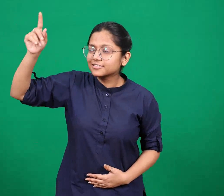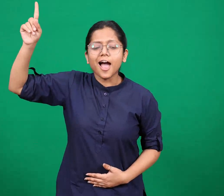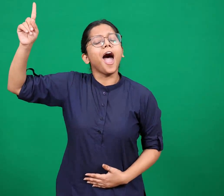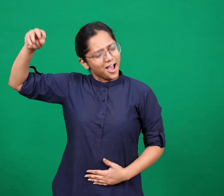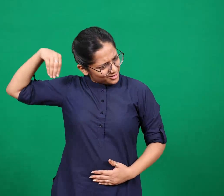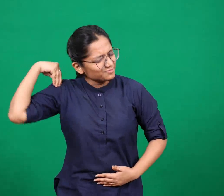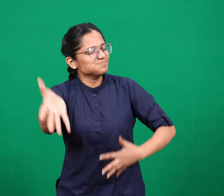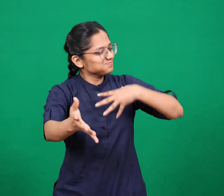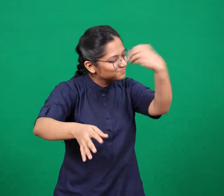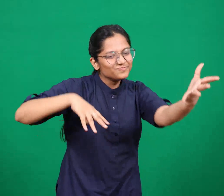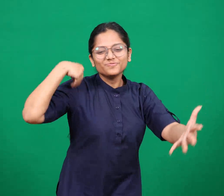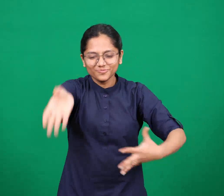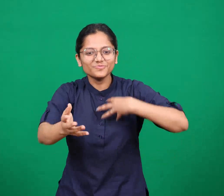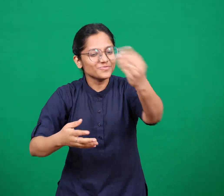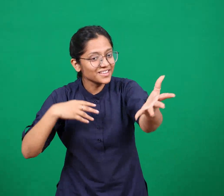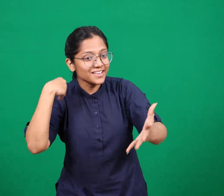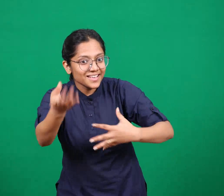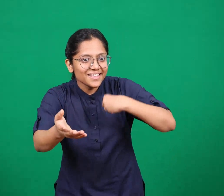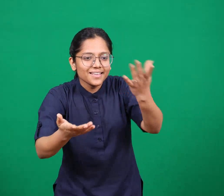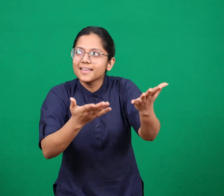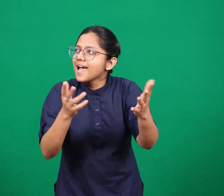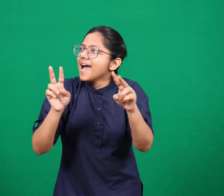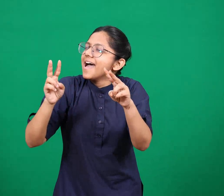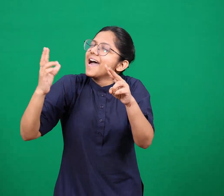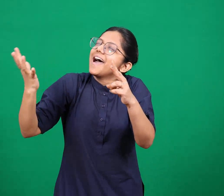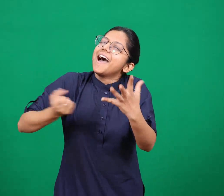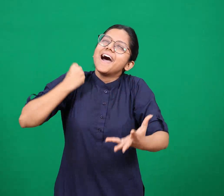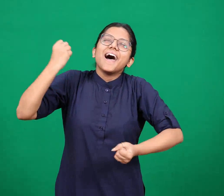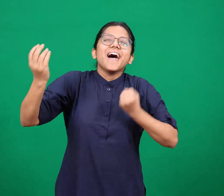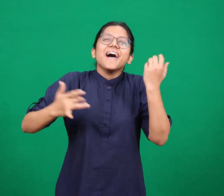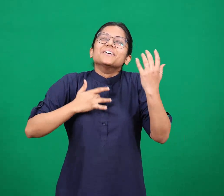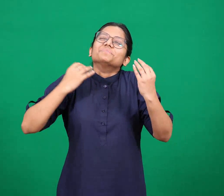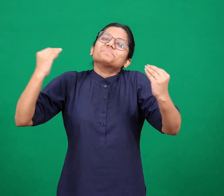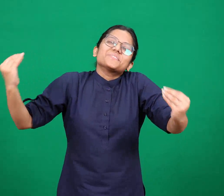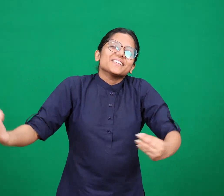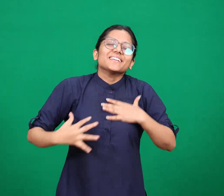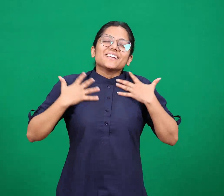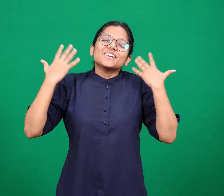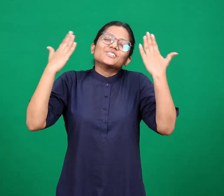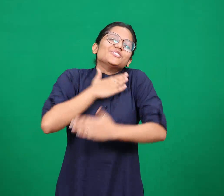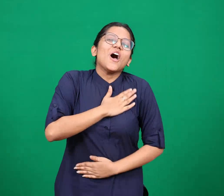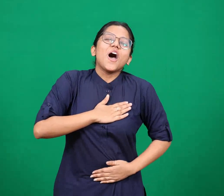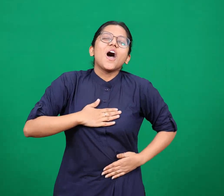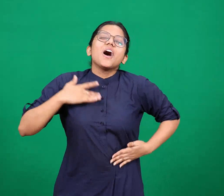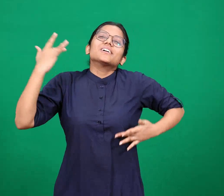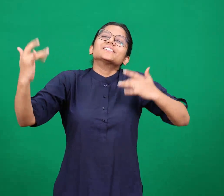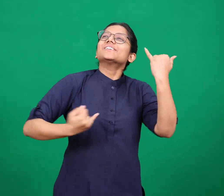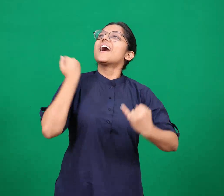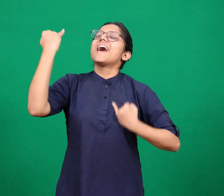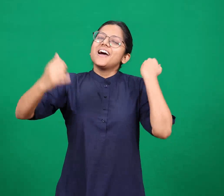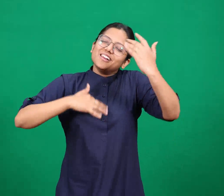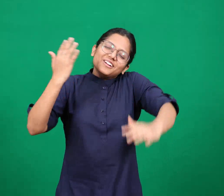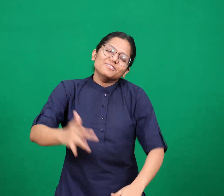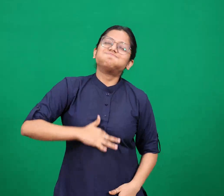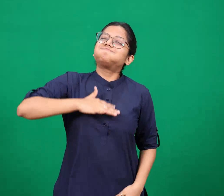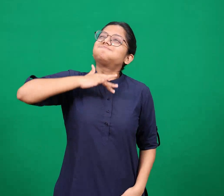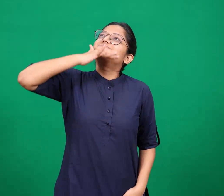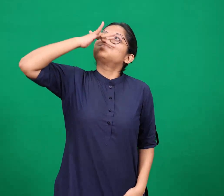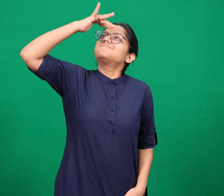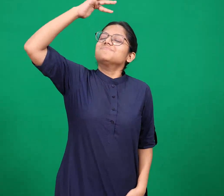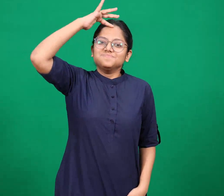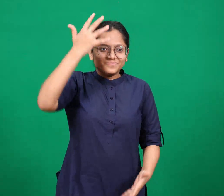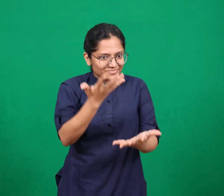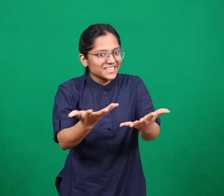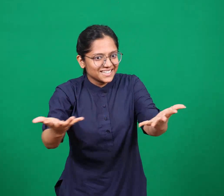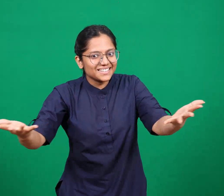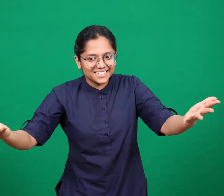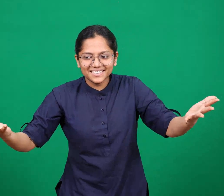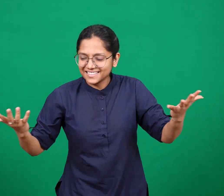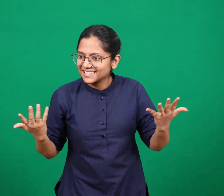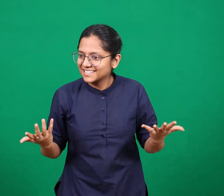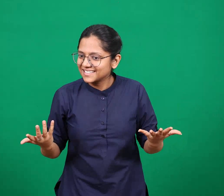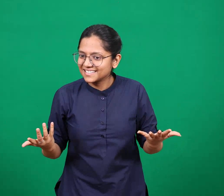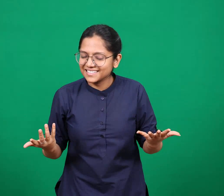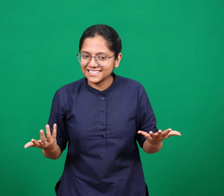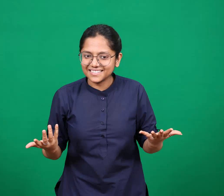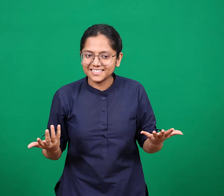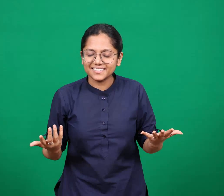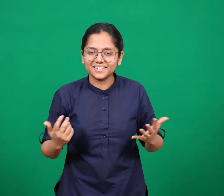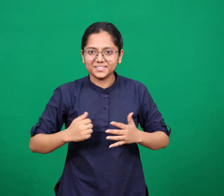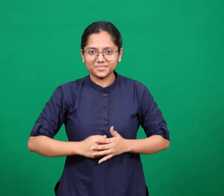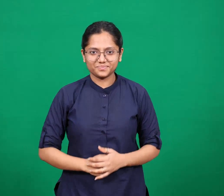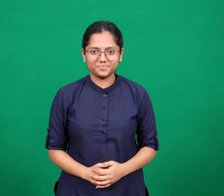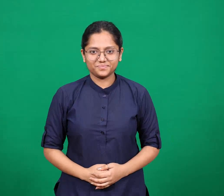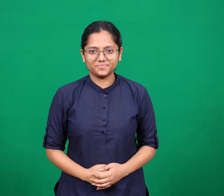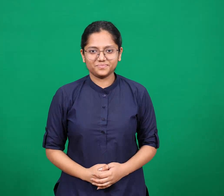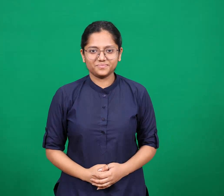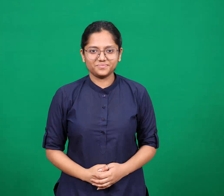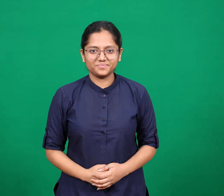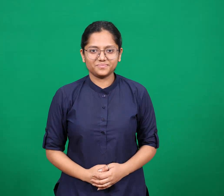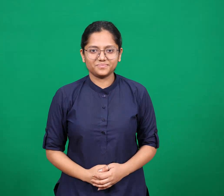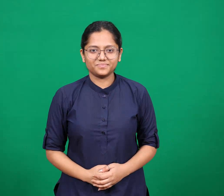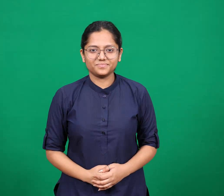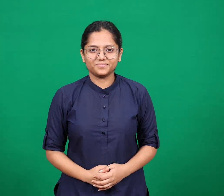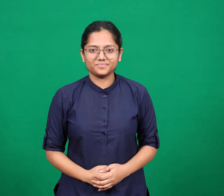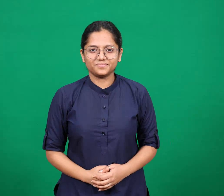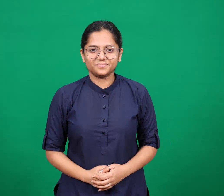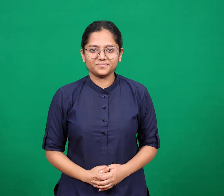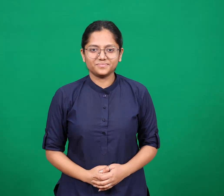Ask and you will receive, so that your joy may be complete.